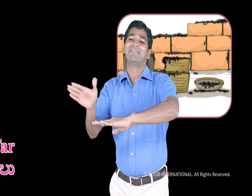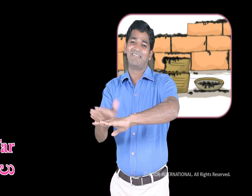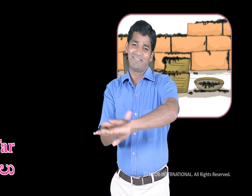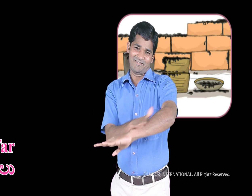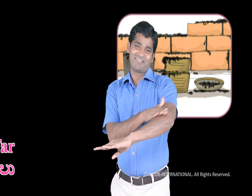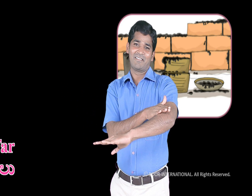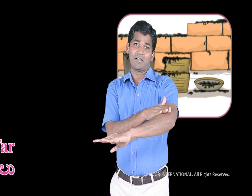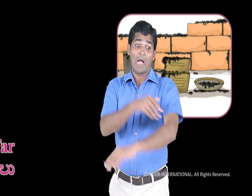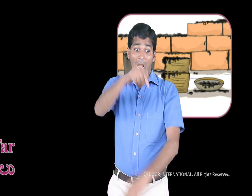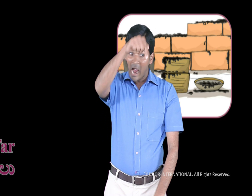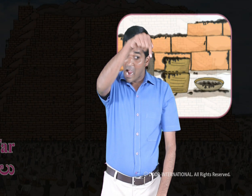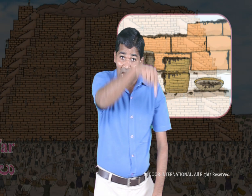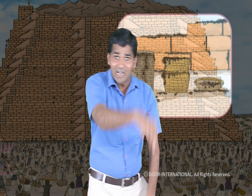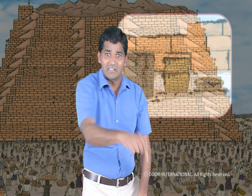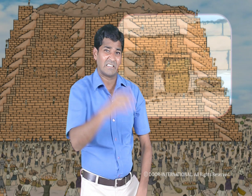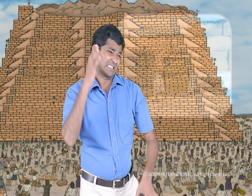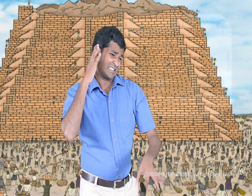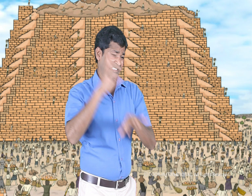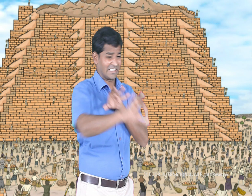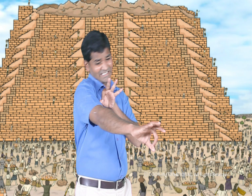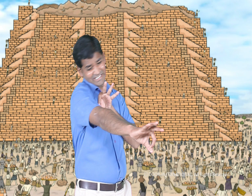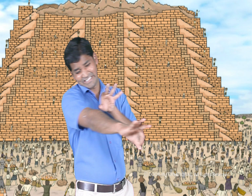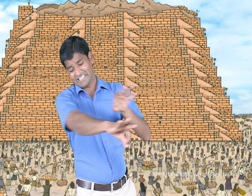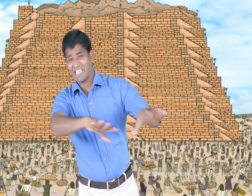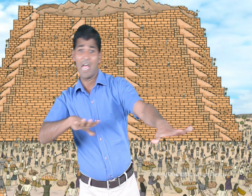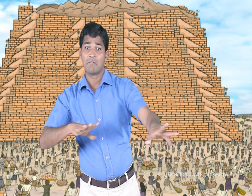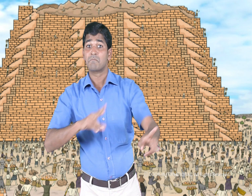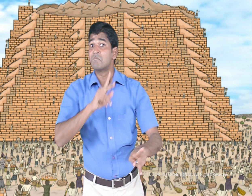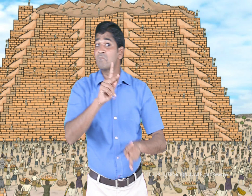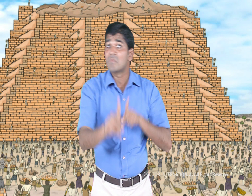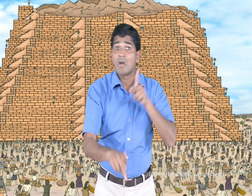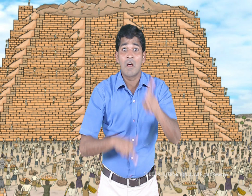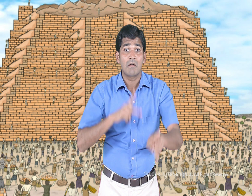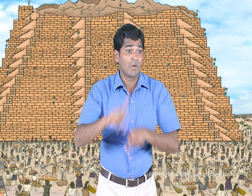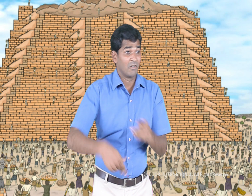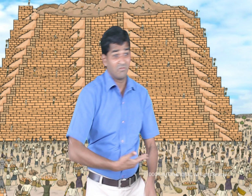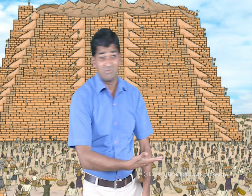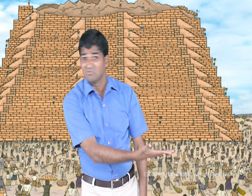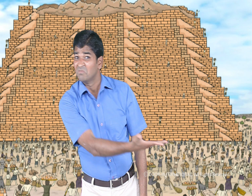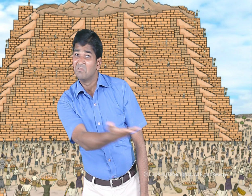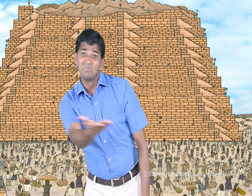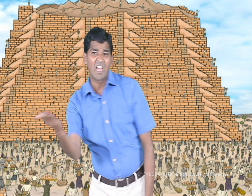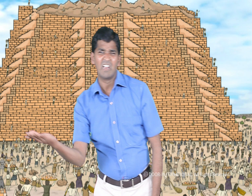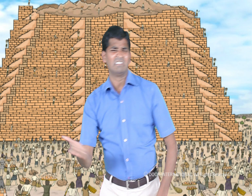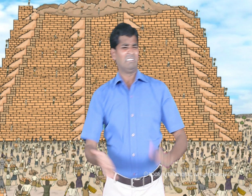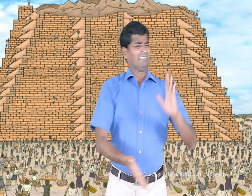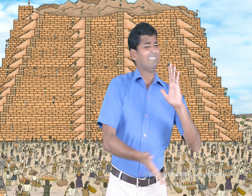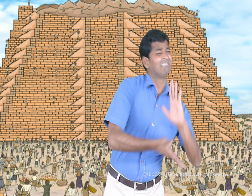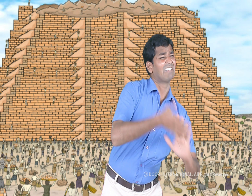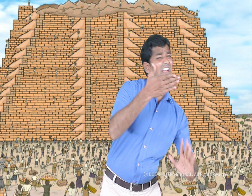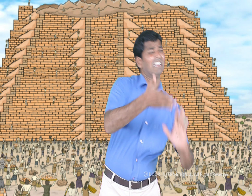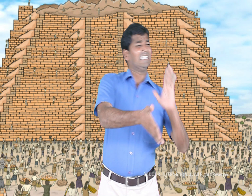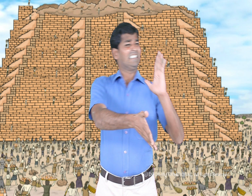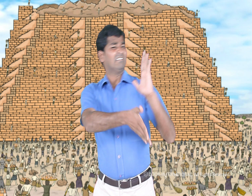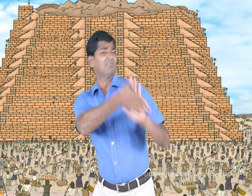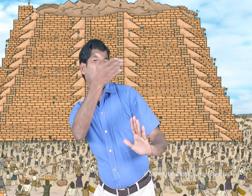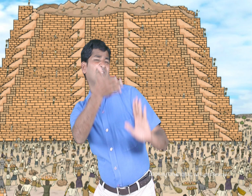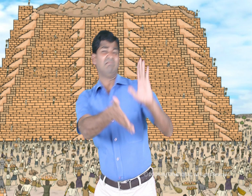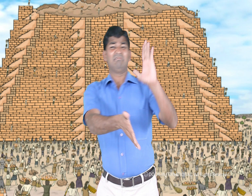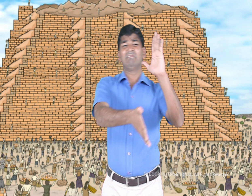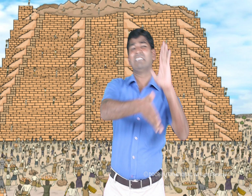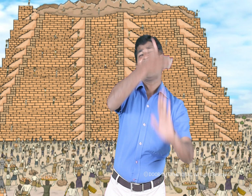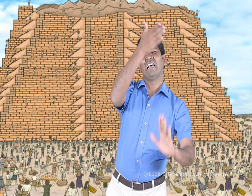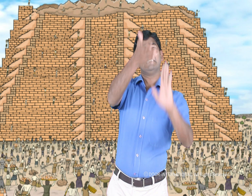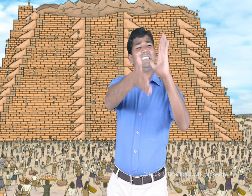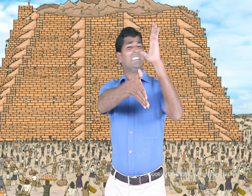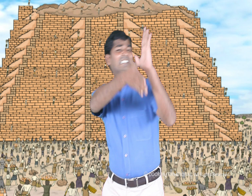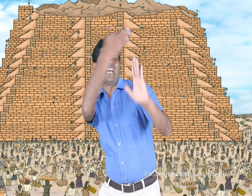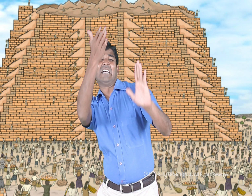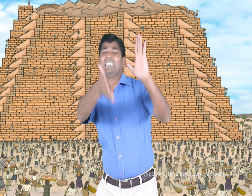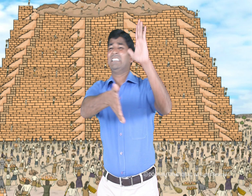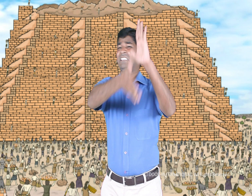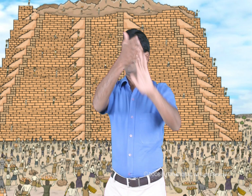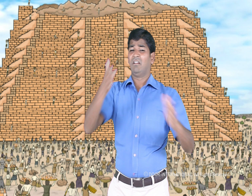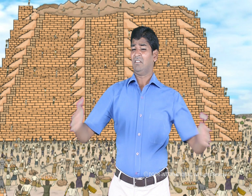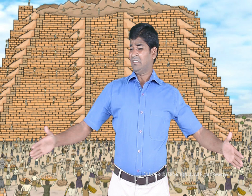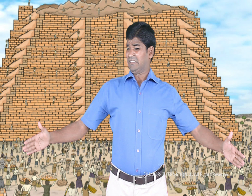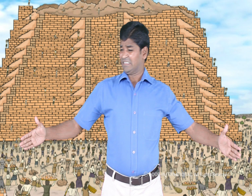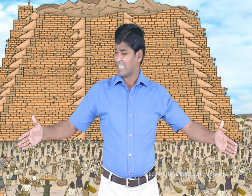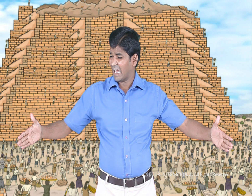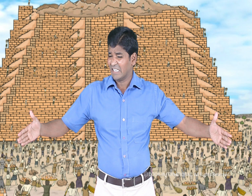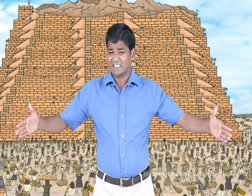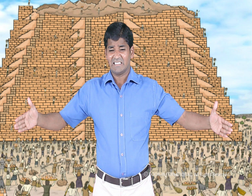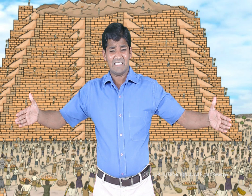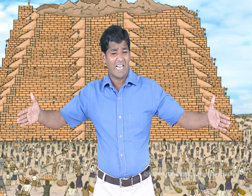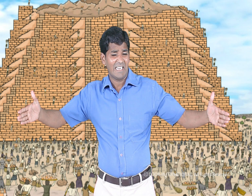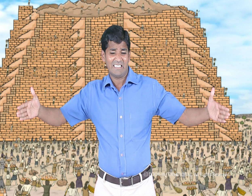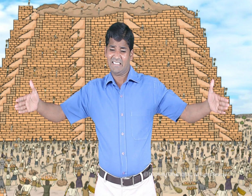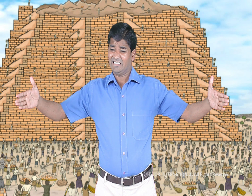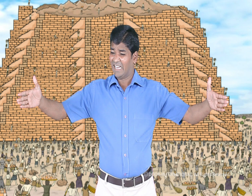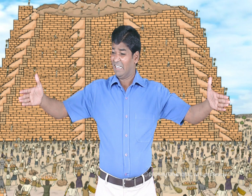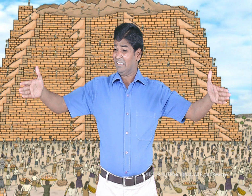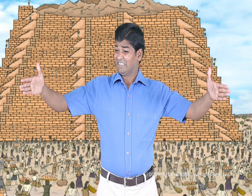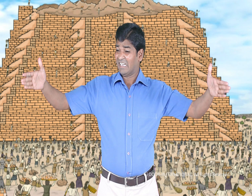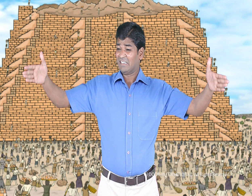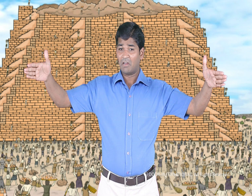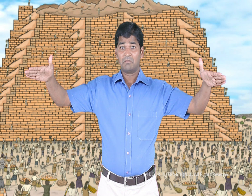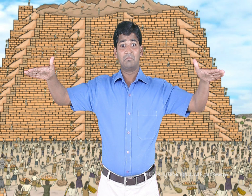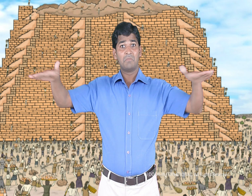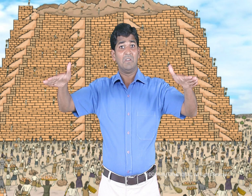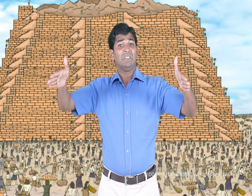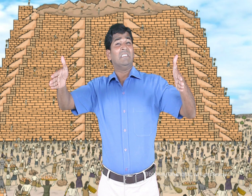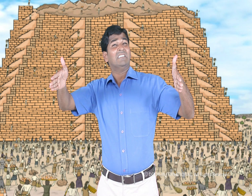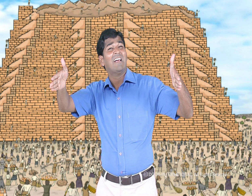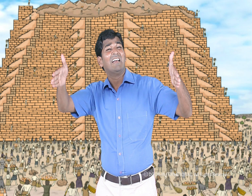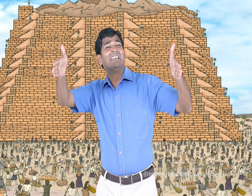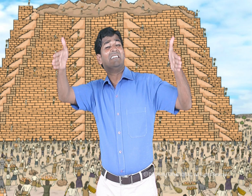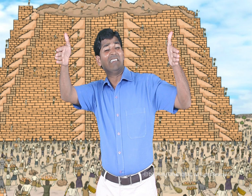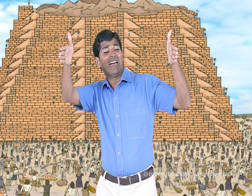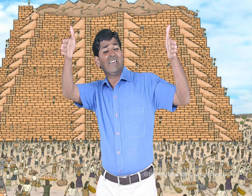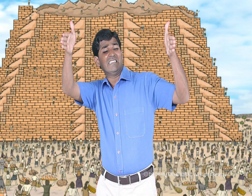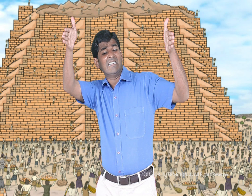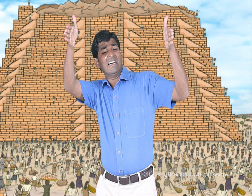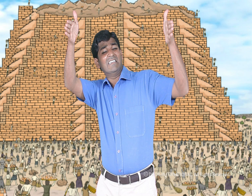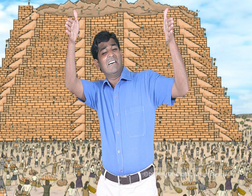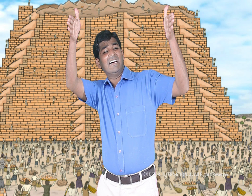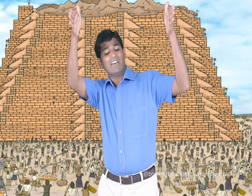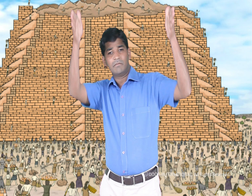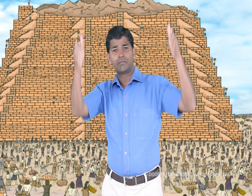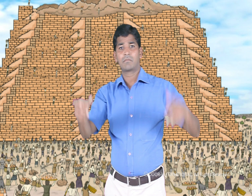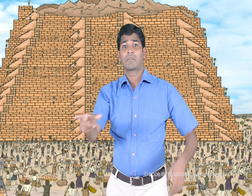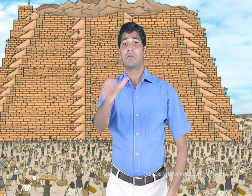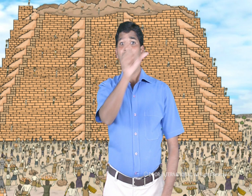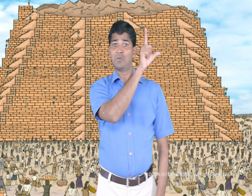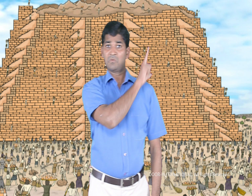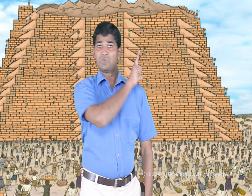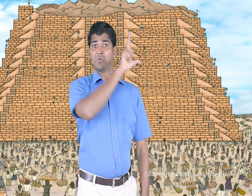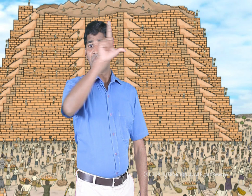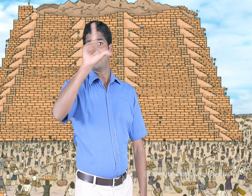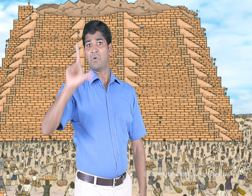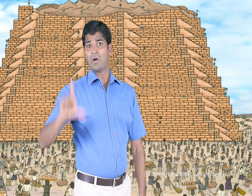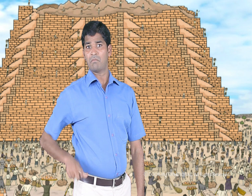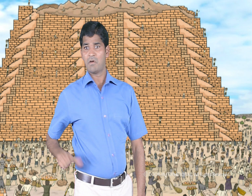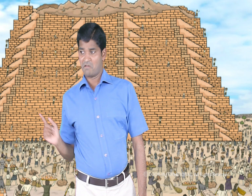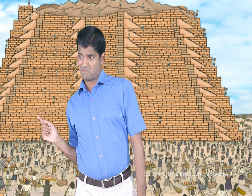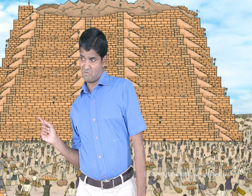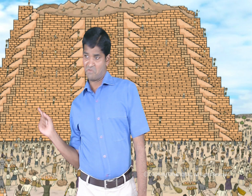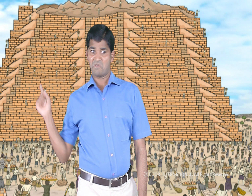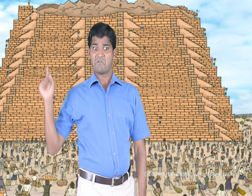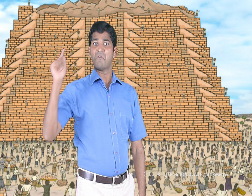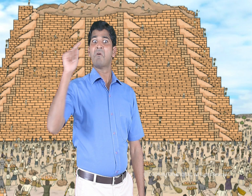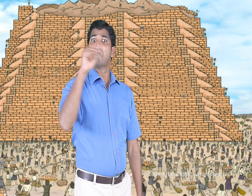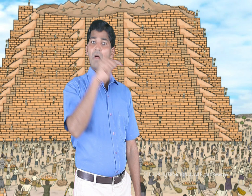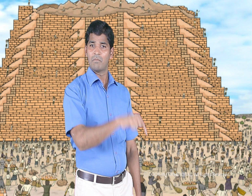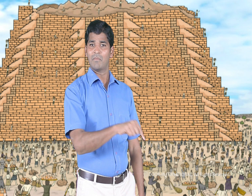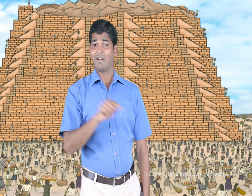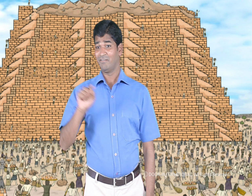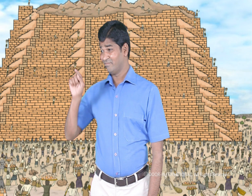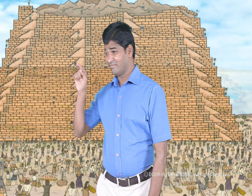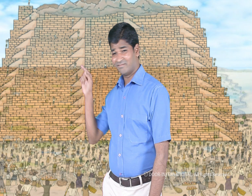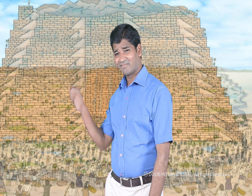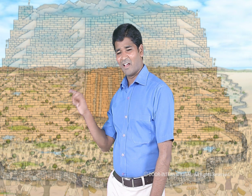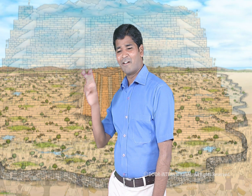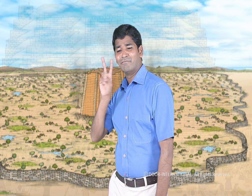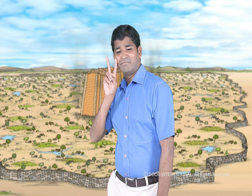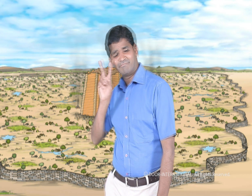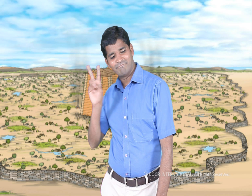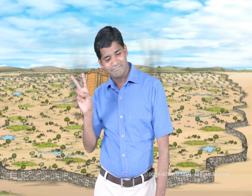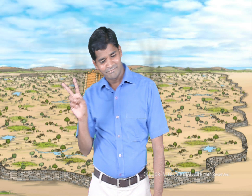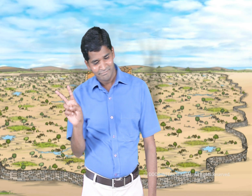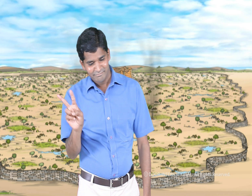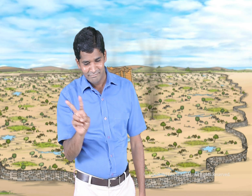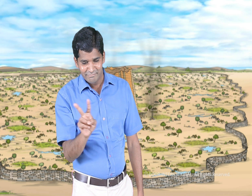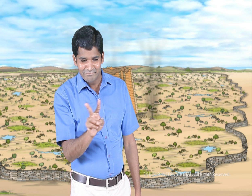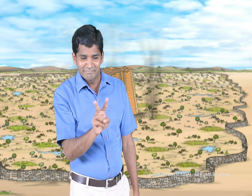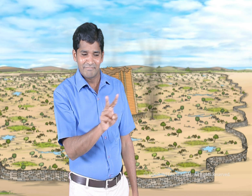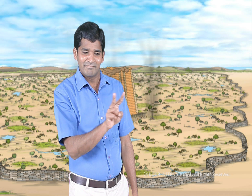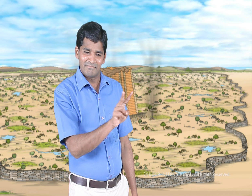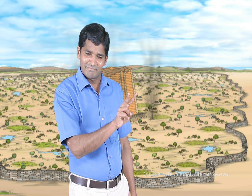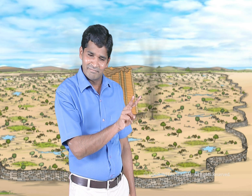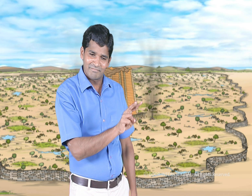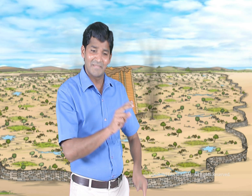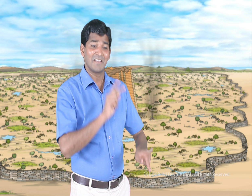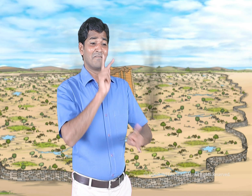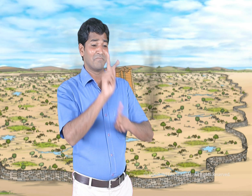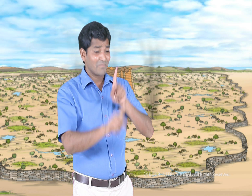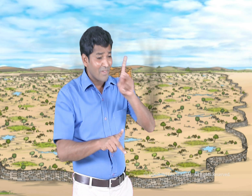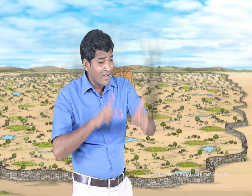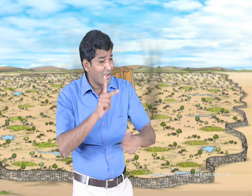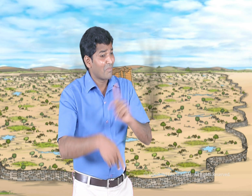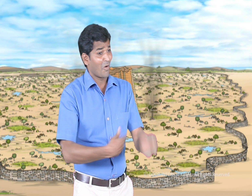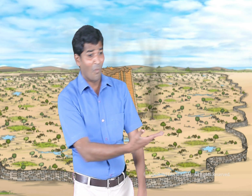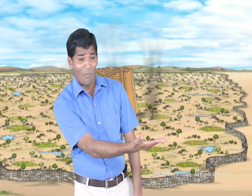“Come,” they said, “let us build for ourselves a city with a tower that reaches to the heavens, that we may make a name for ourselves and not be scattered over the face of all the earth.”